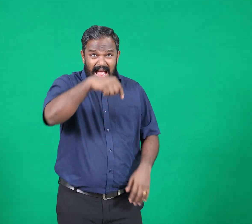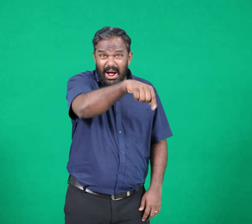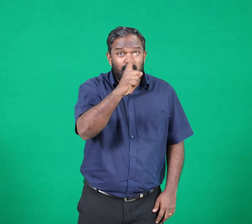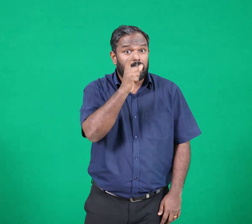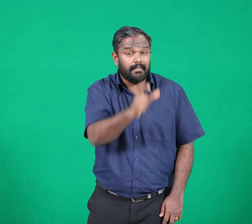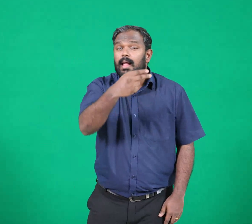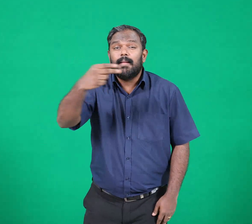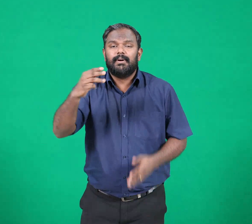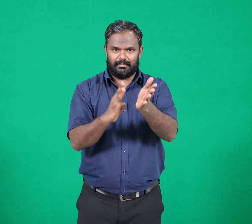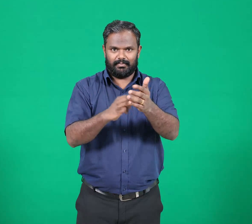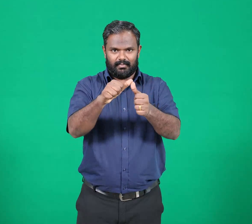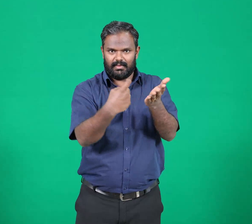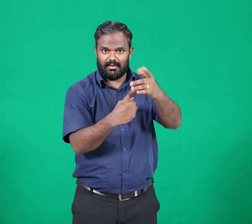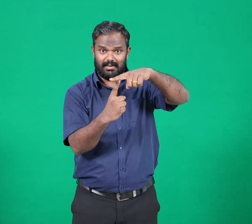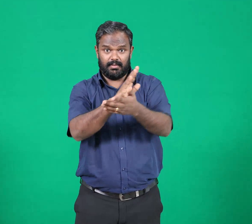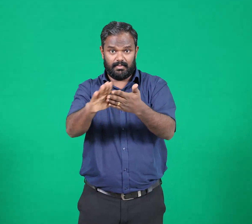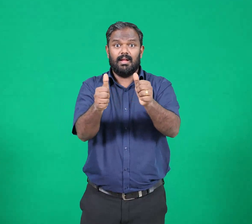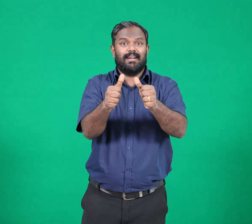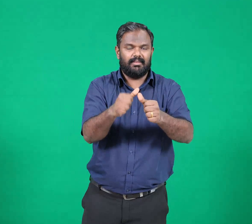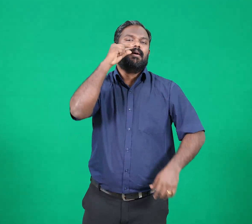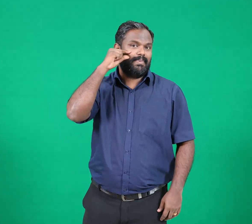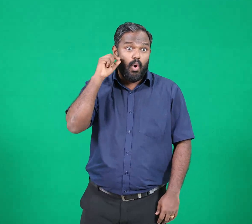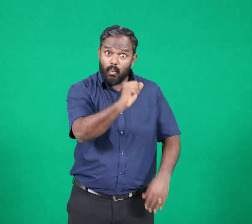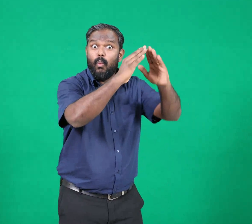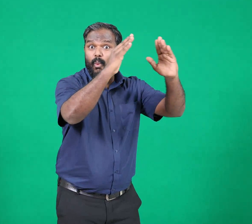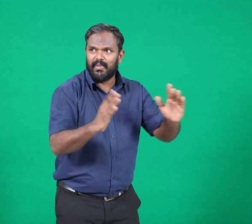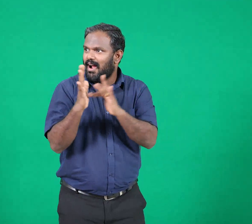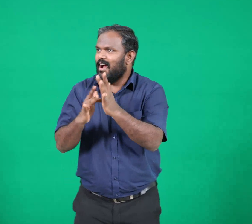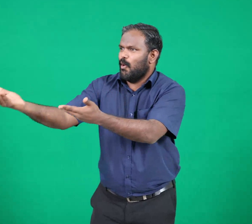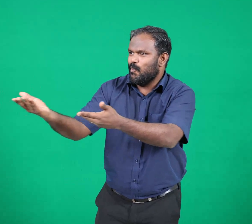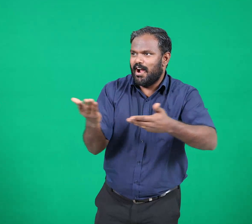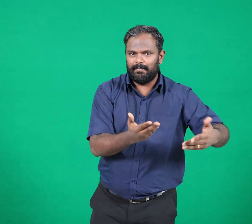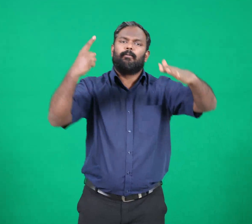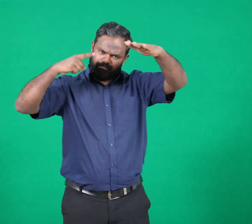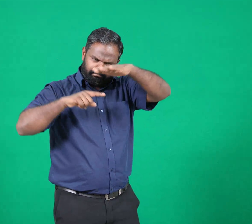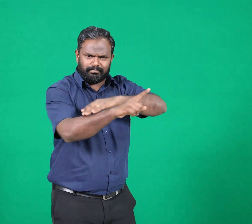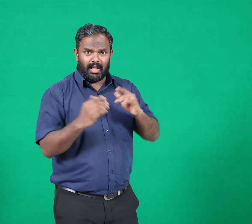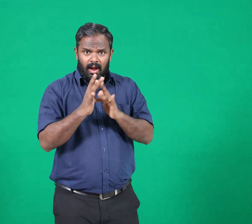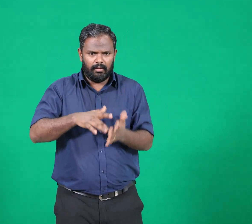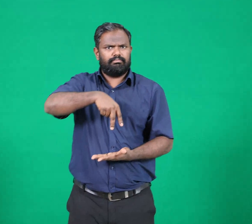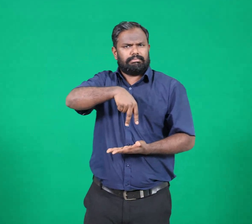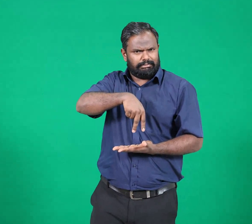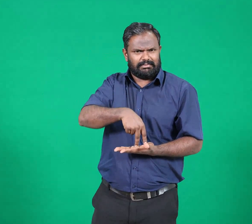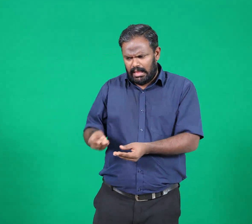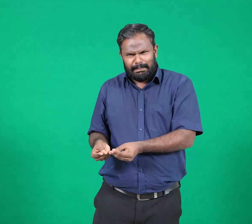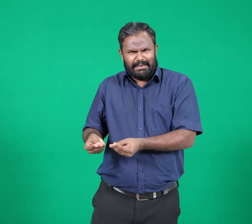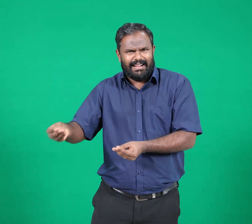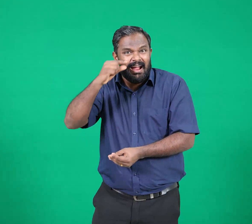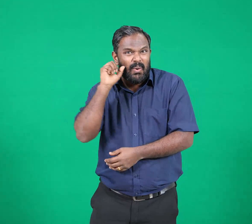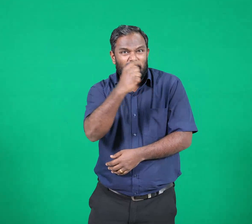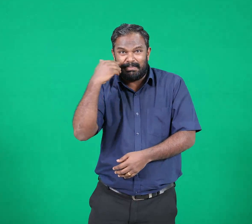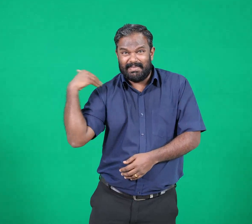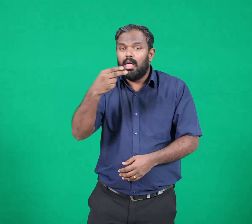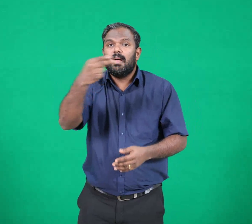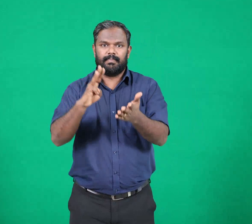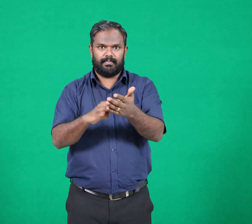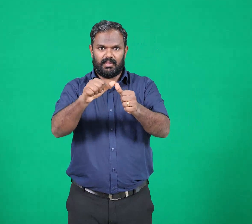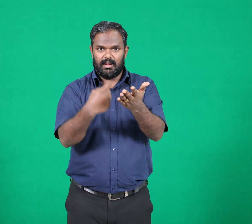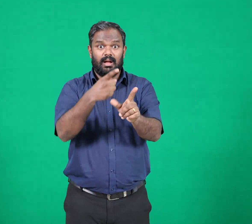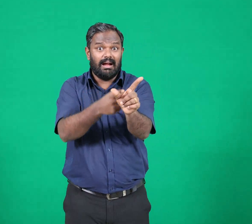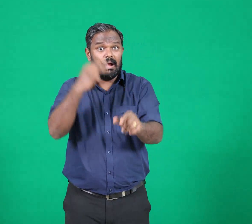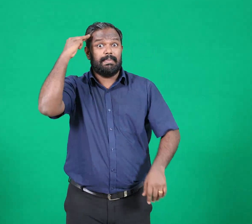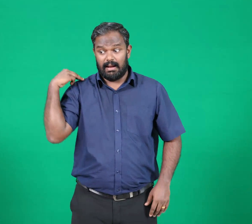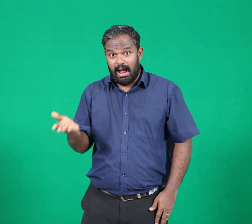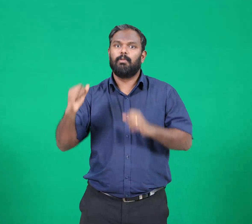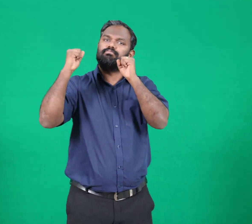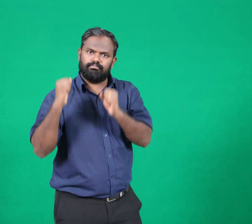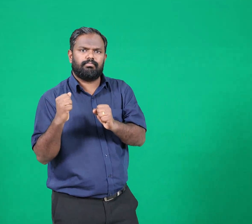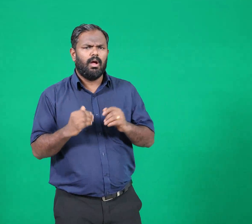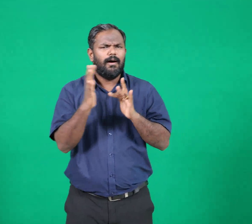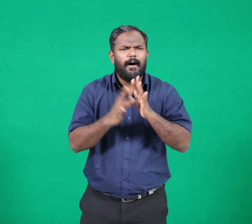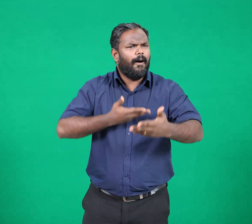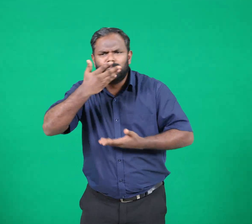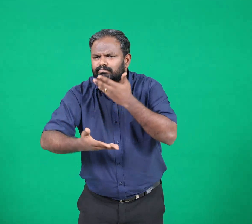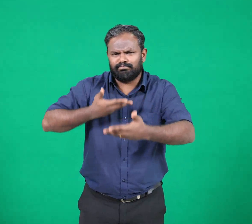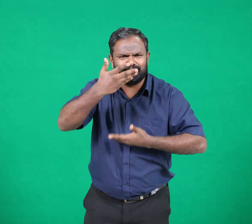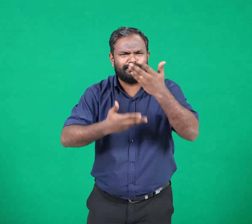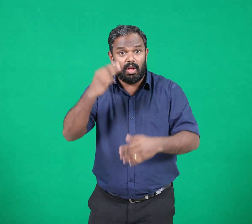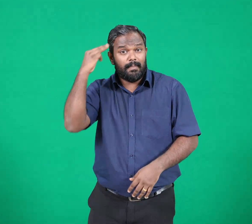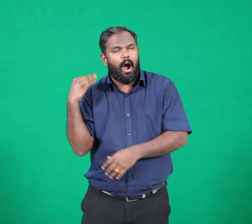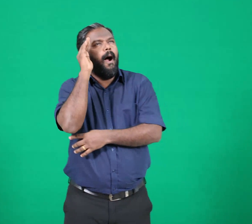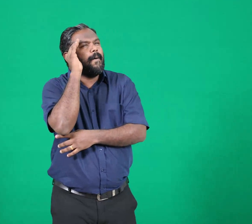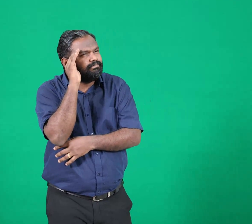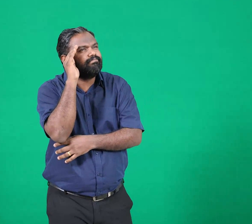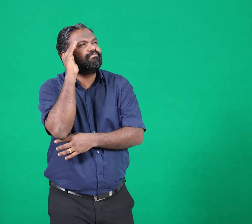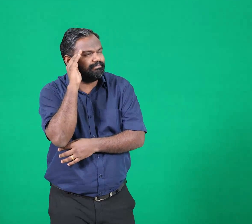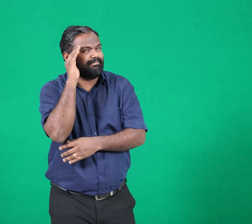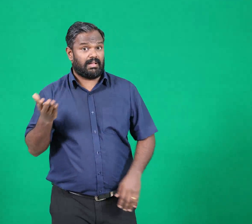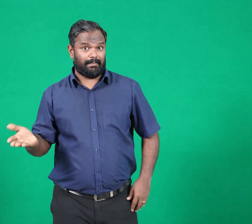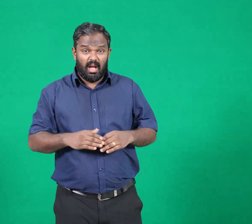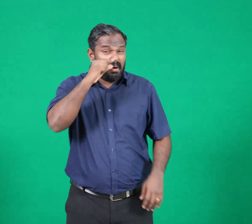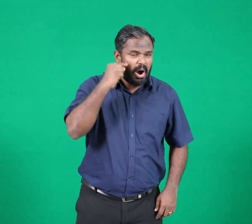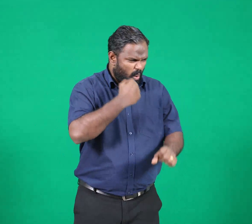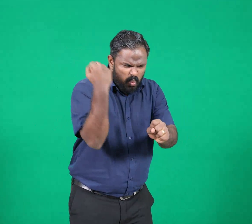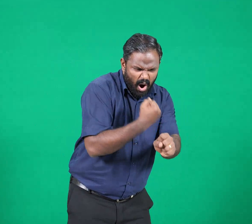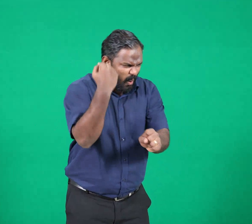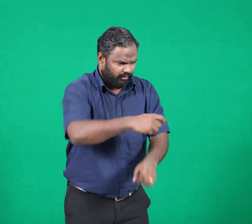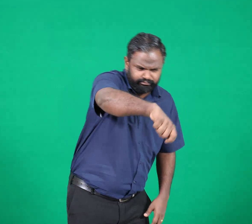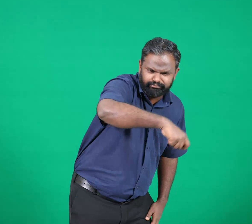She had a sister named Mary, who sat at the Lord ' s feet listening to His message. But Martha was distracted by all the preparations to be made.